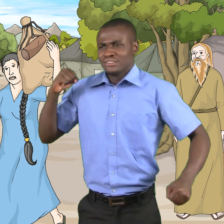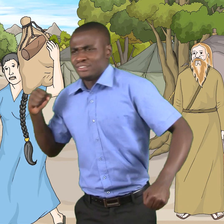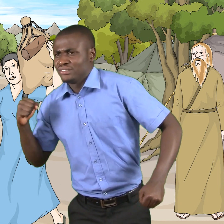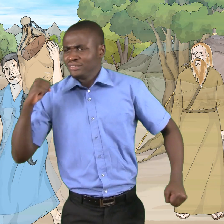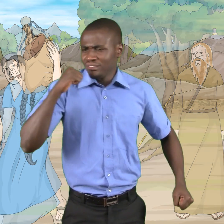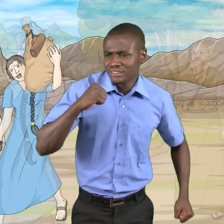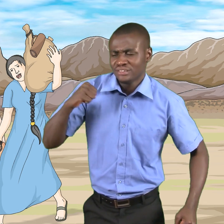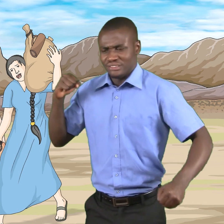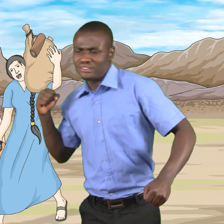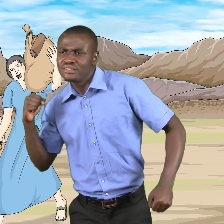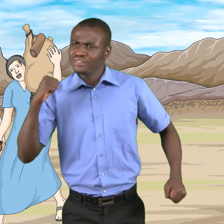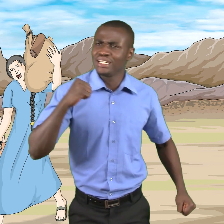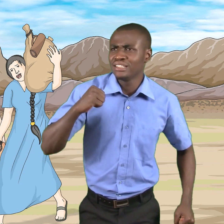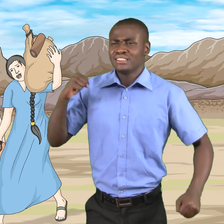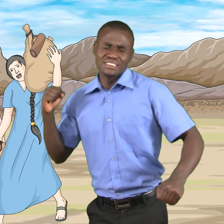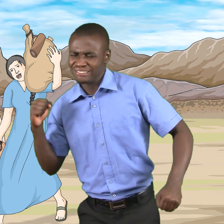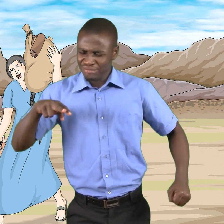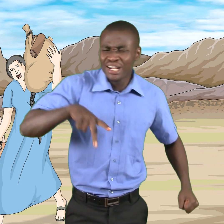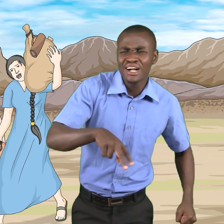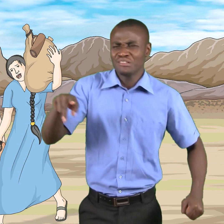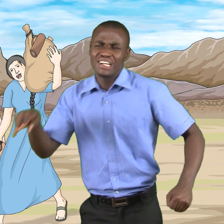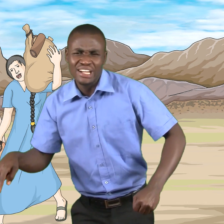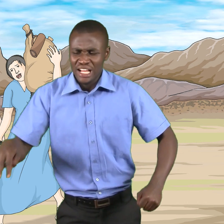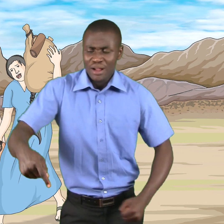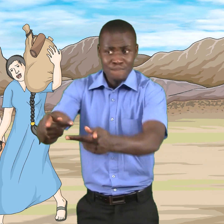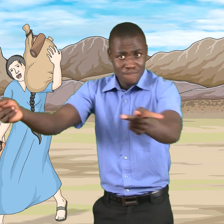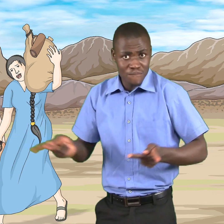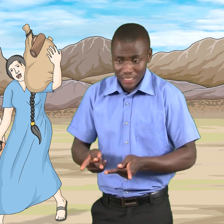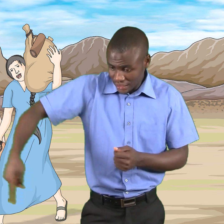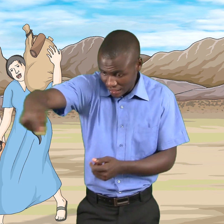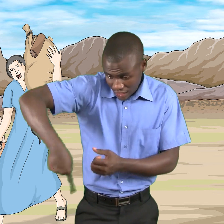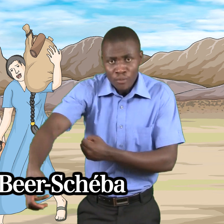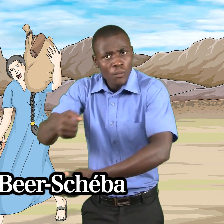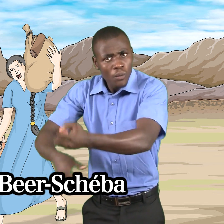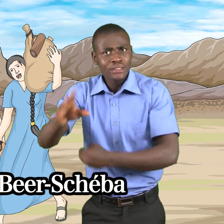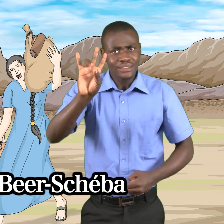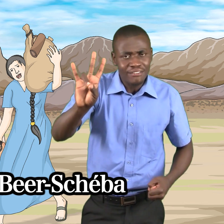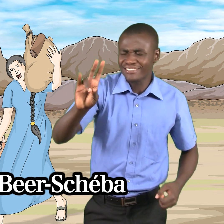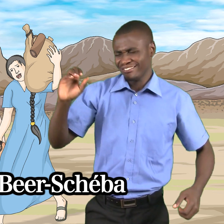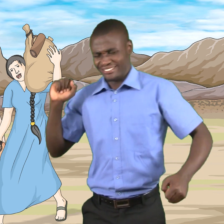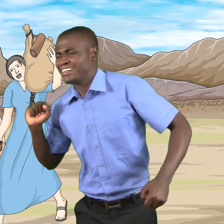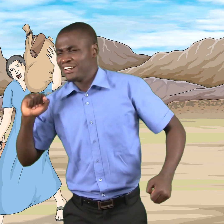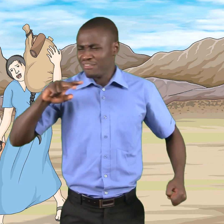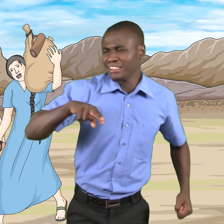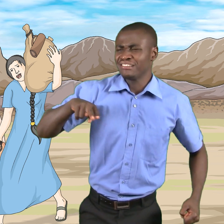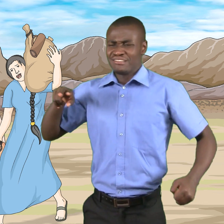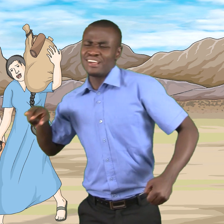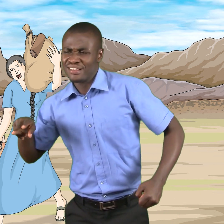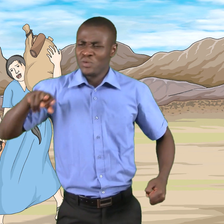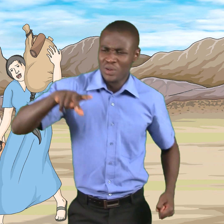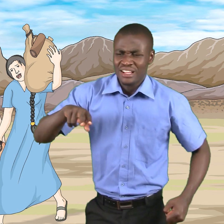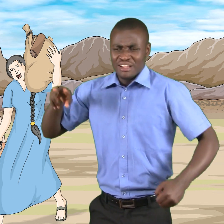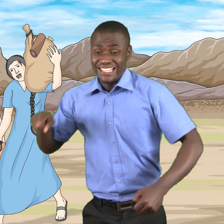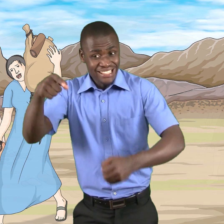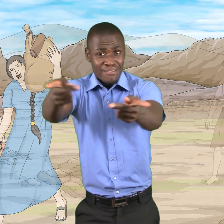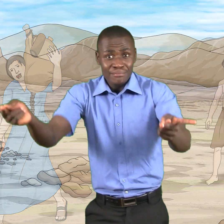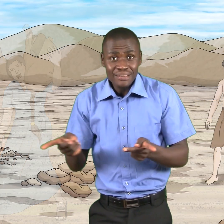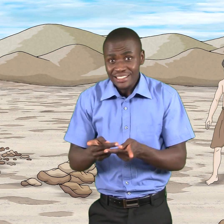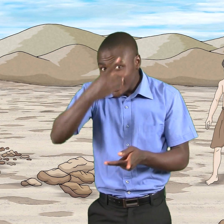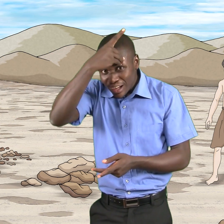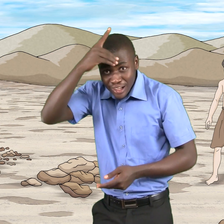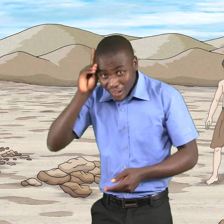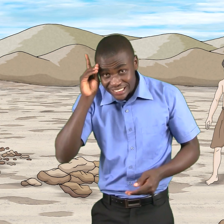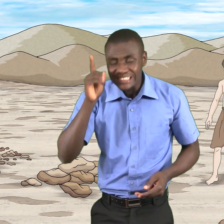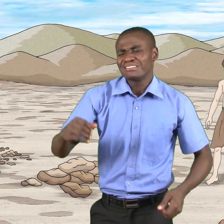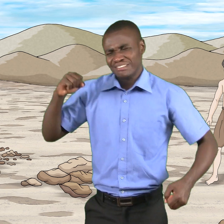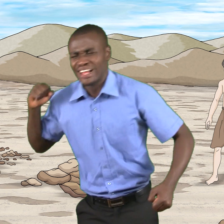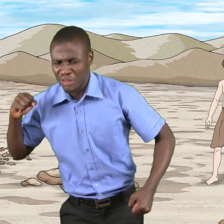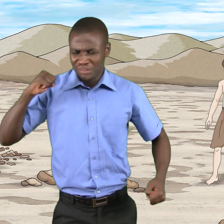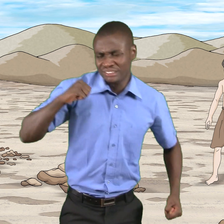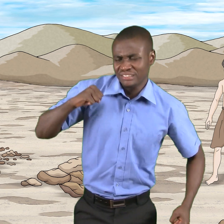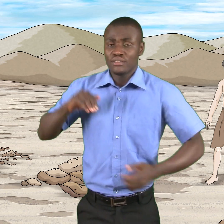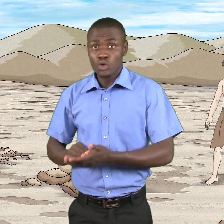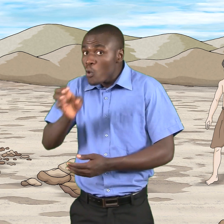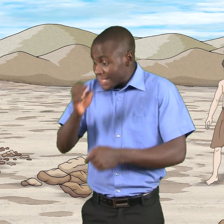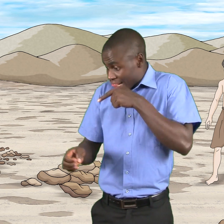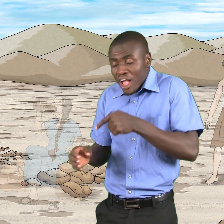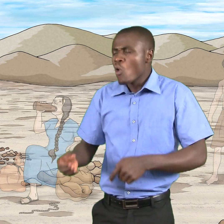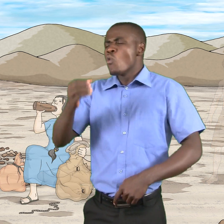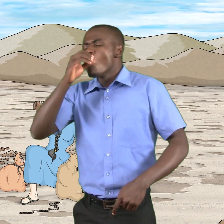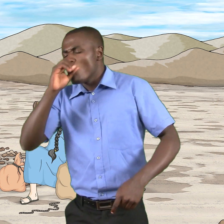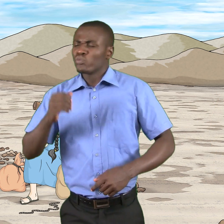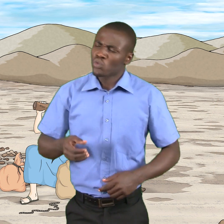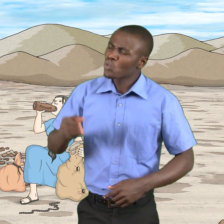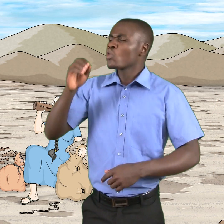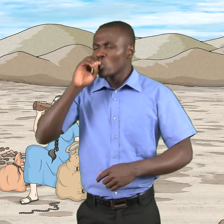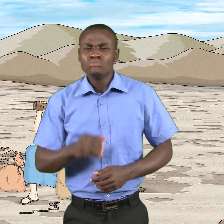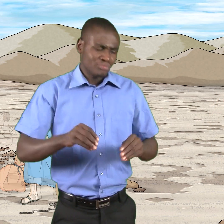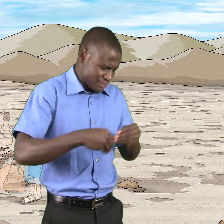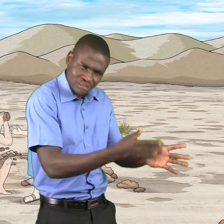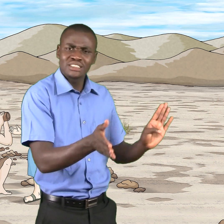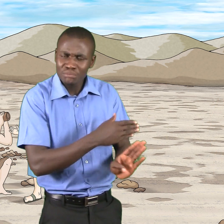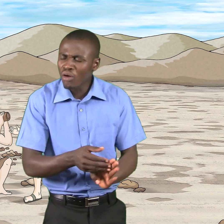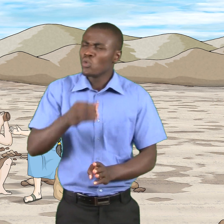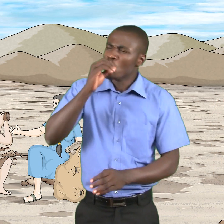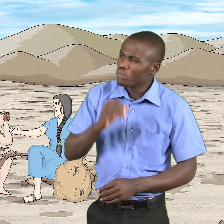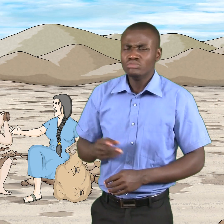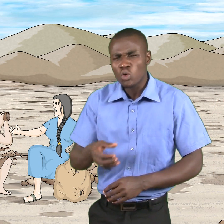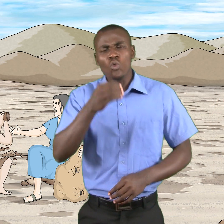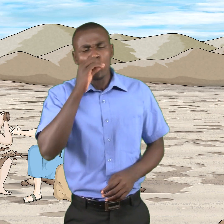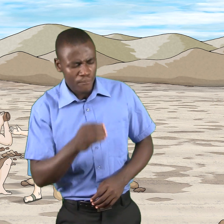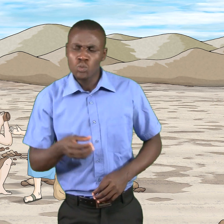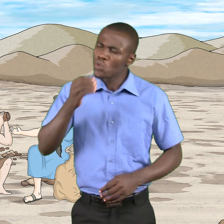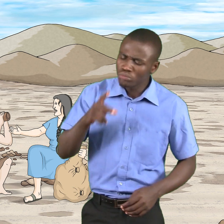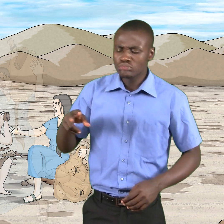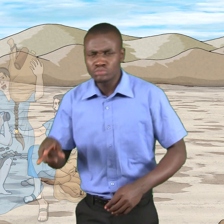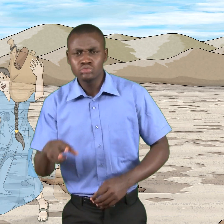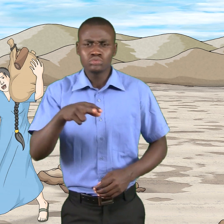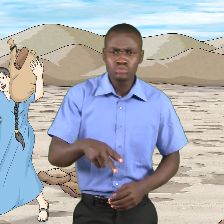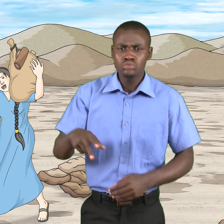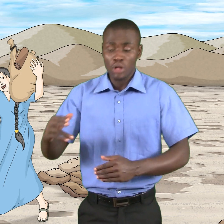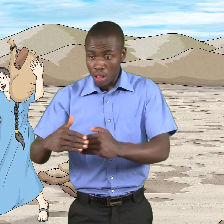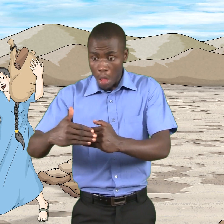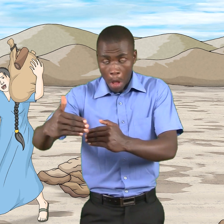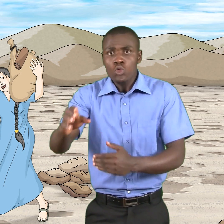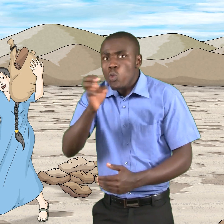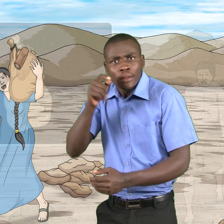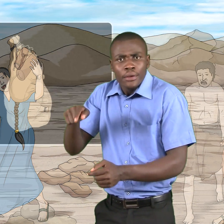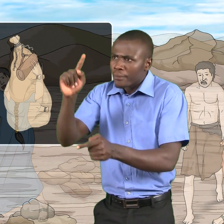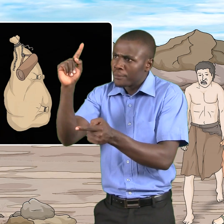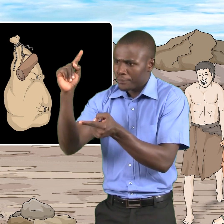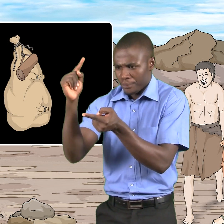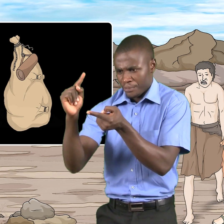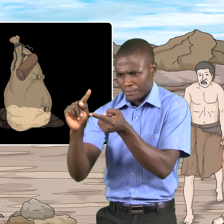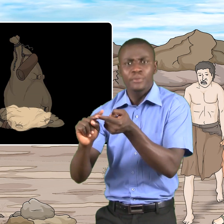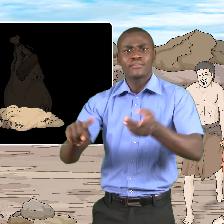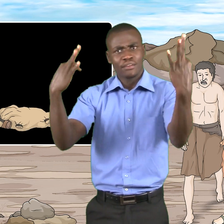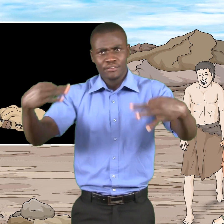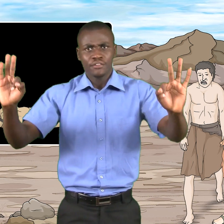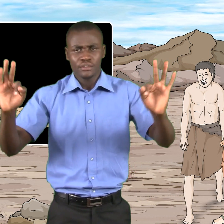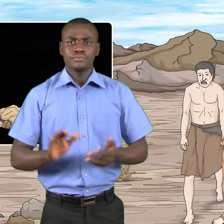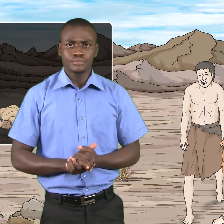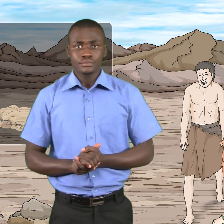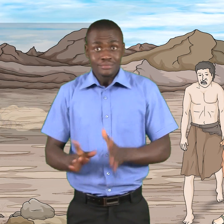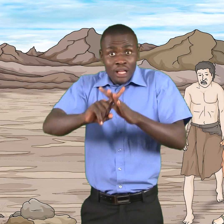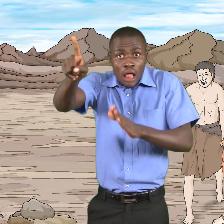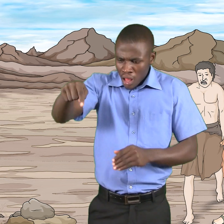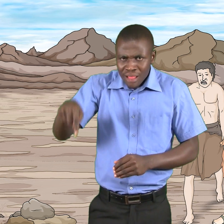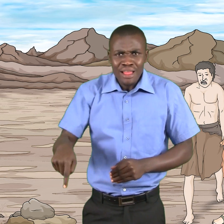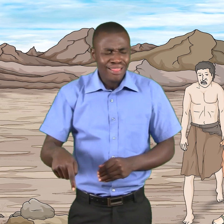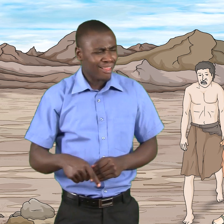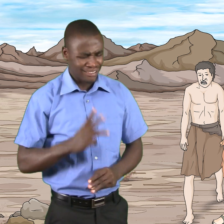She left and wandered in the Wilderness of Beersheba.